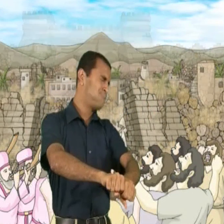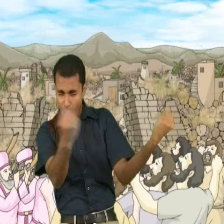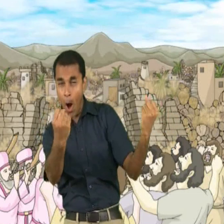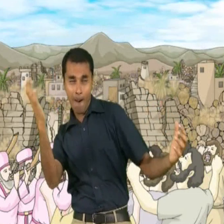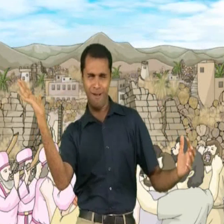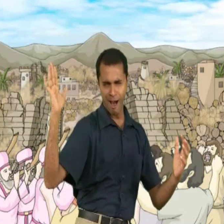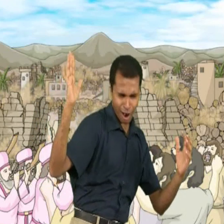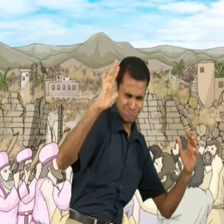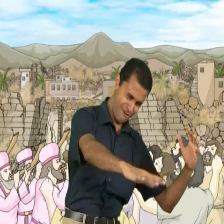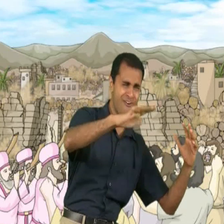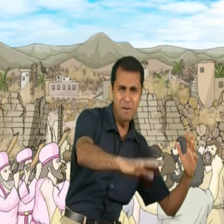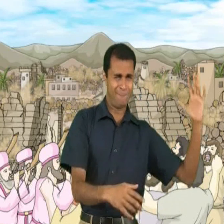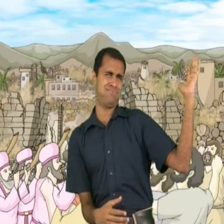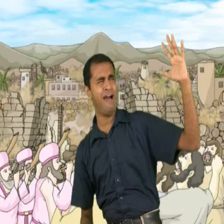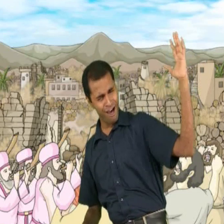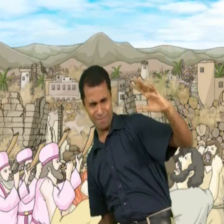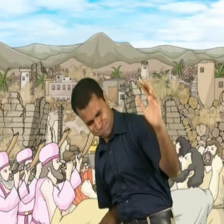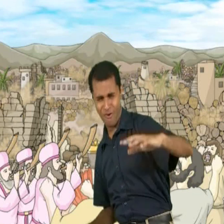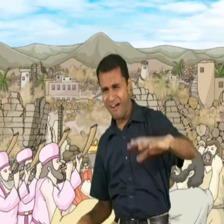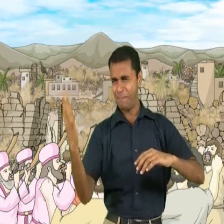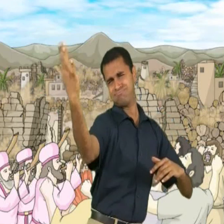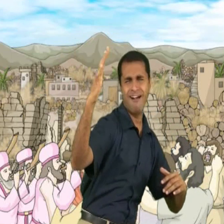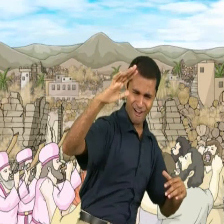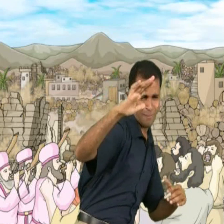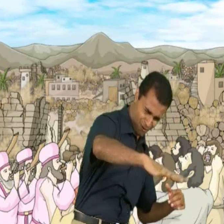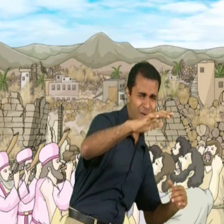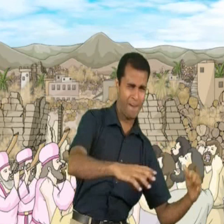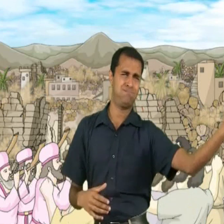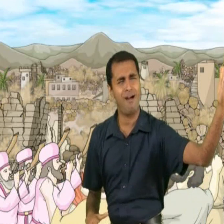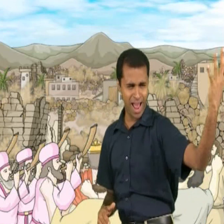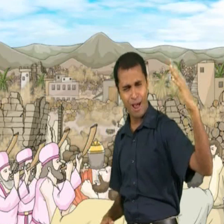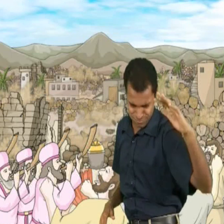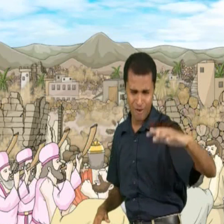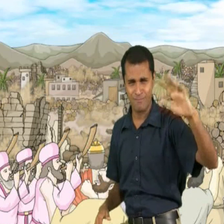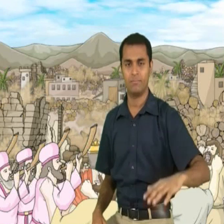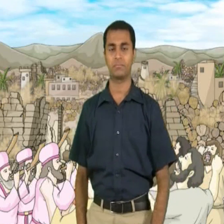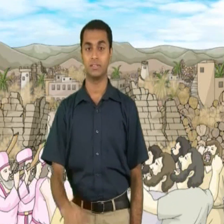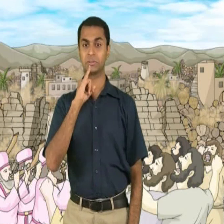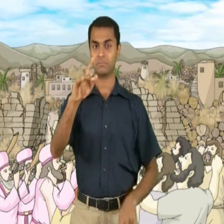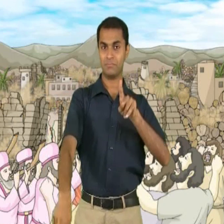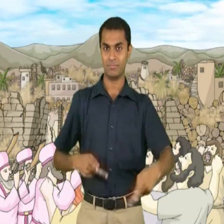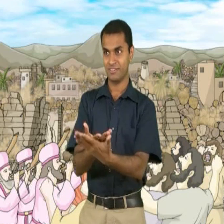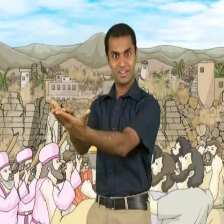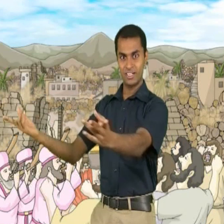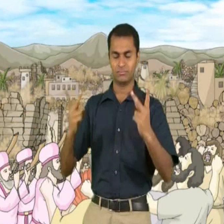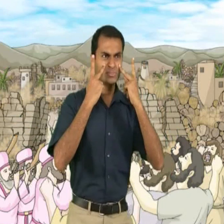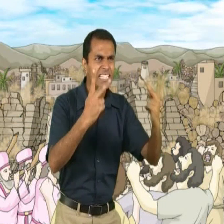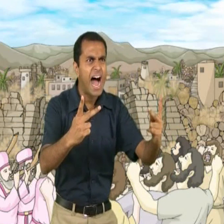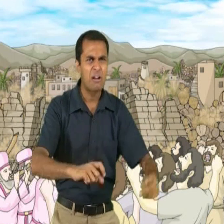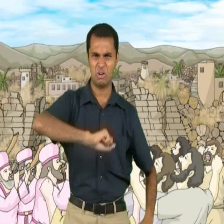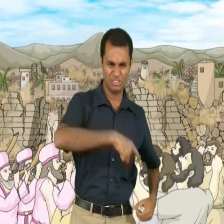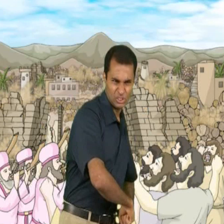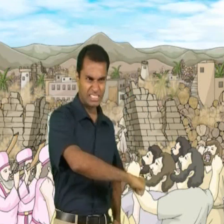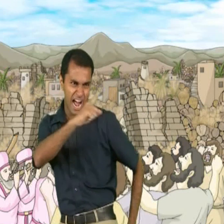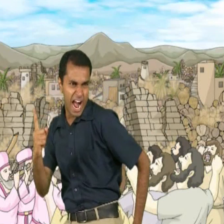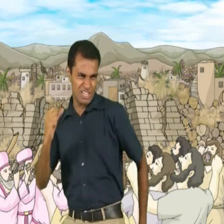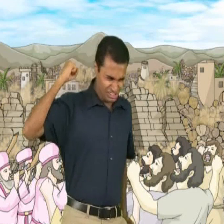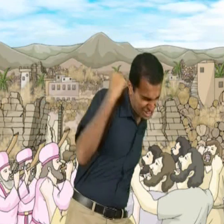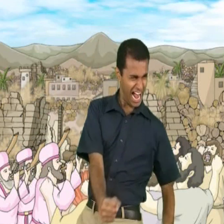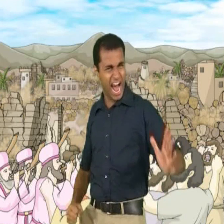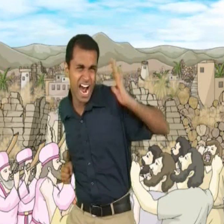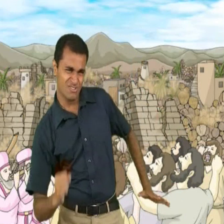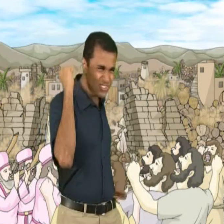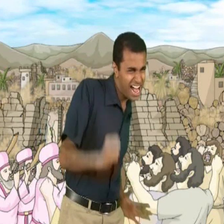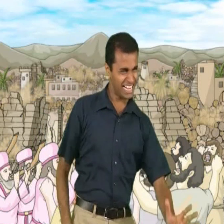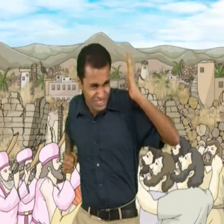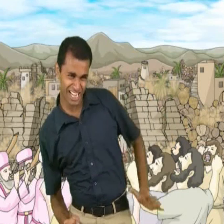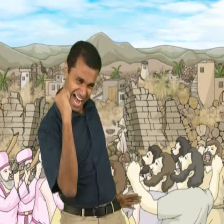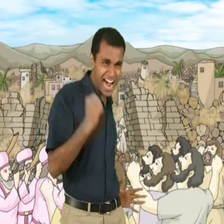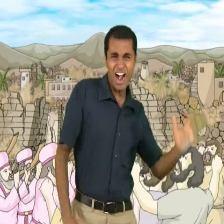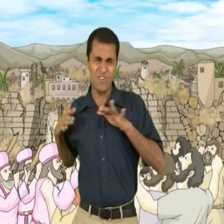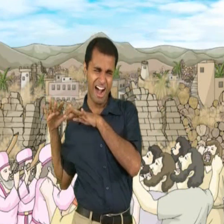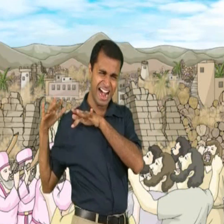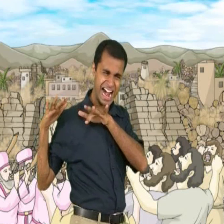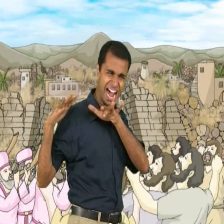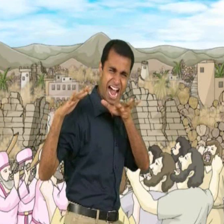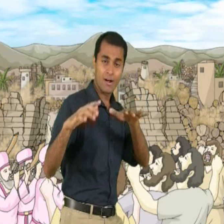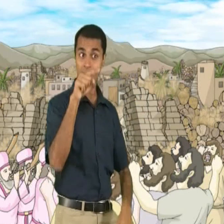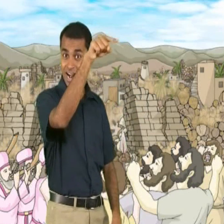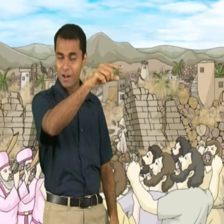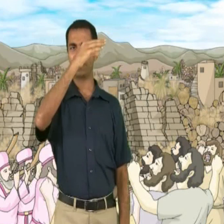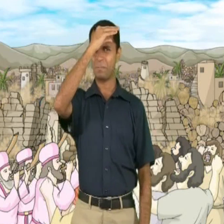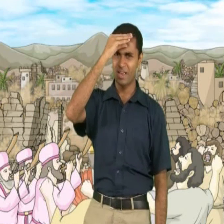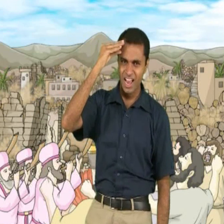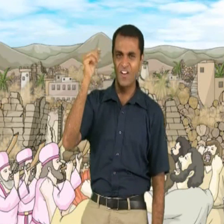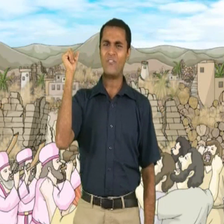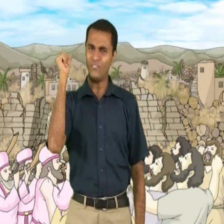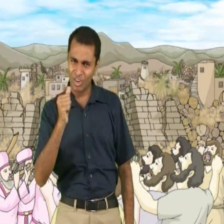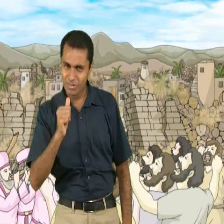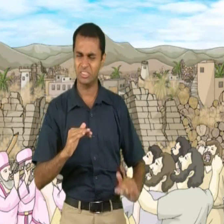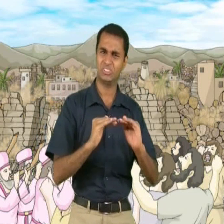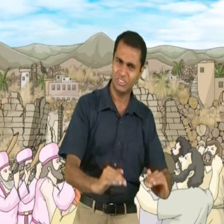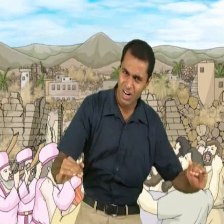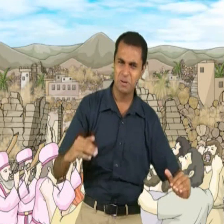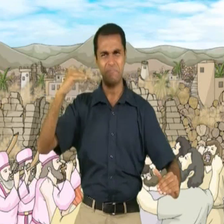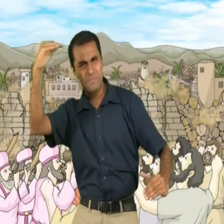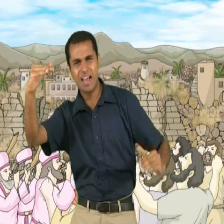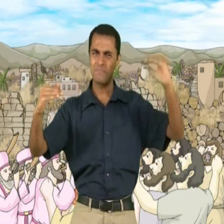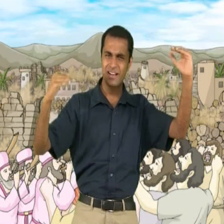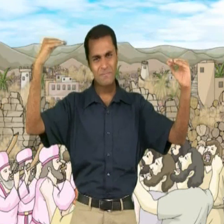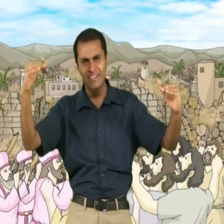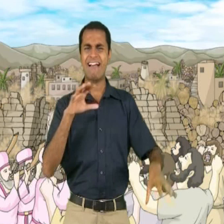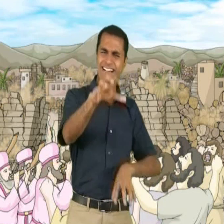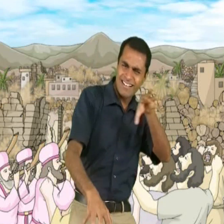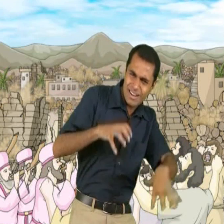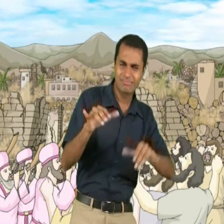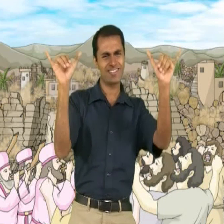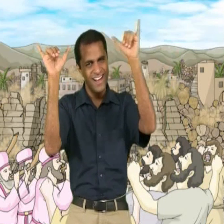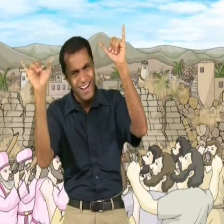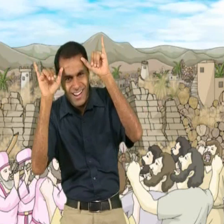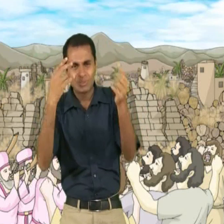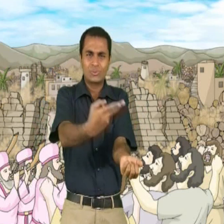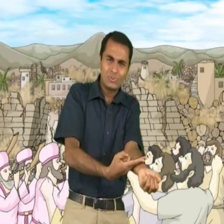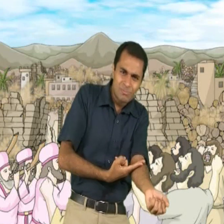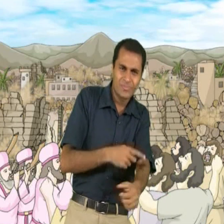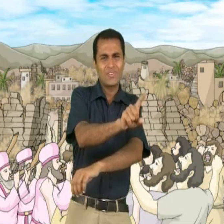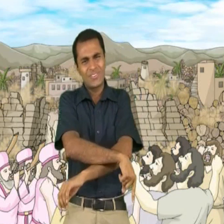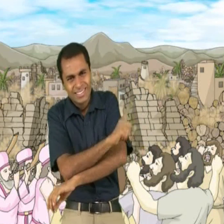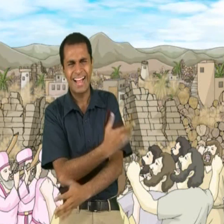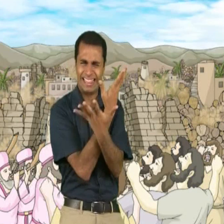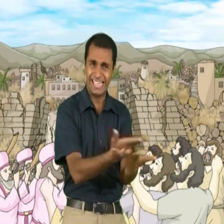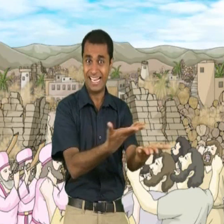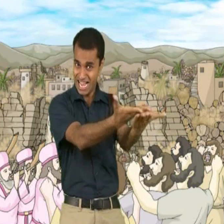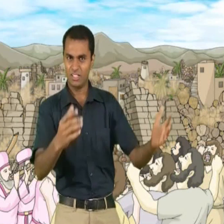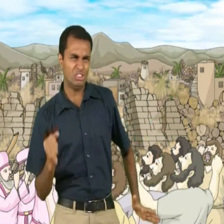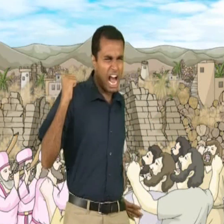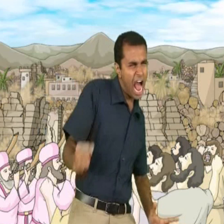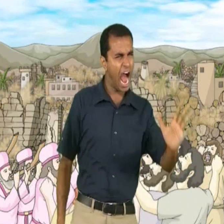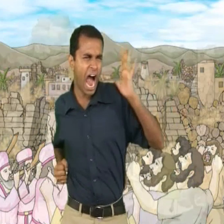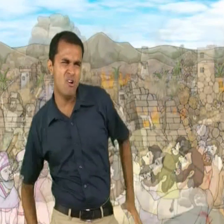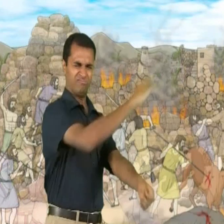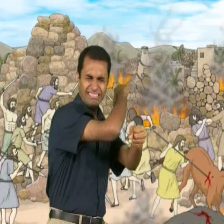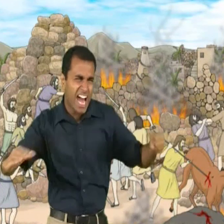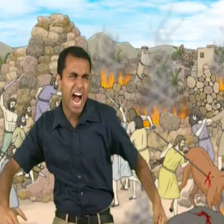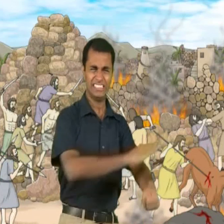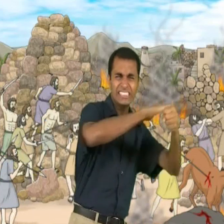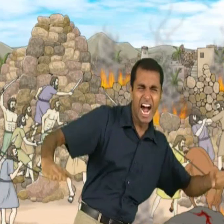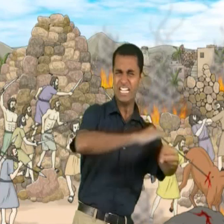When they heard the blast of the horn, the people gave a great shout, and the wall collapsed.